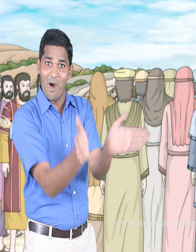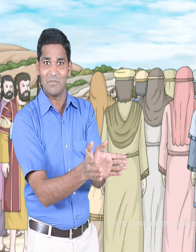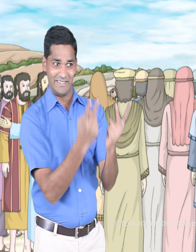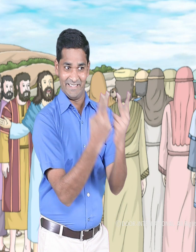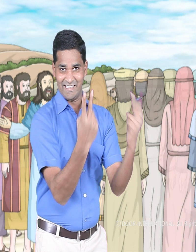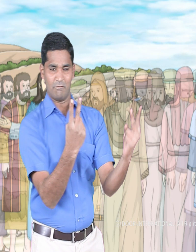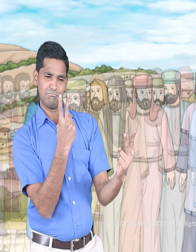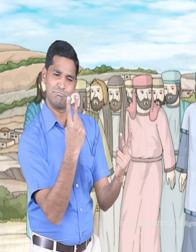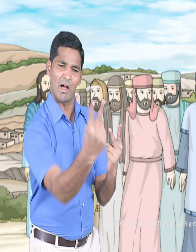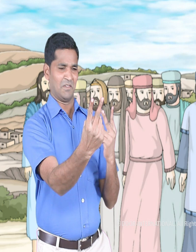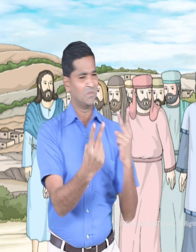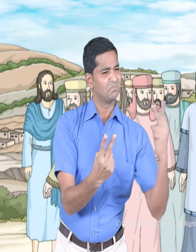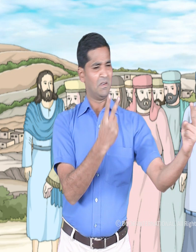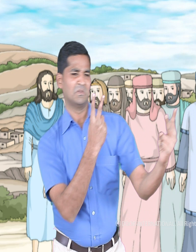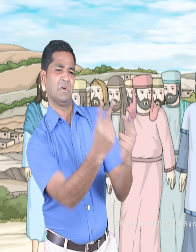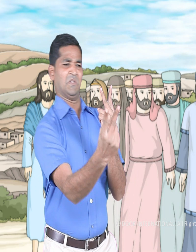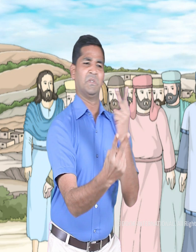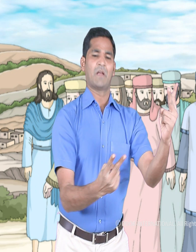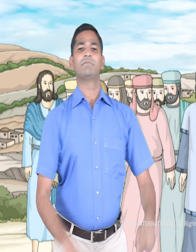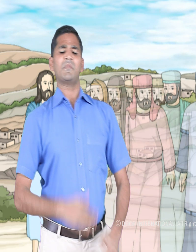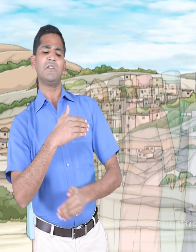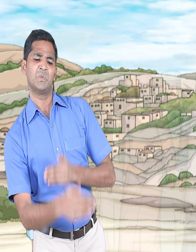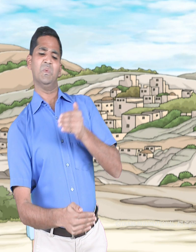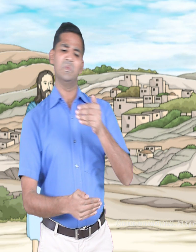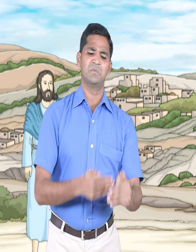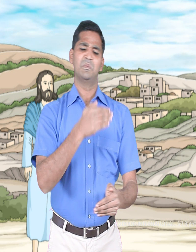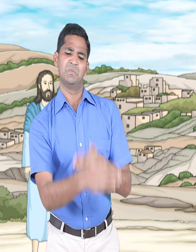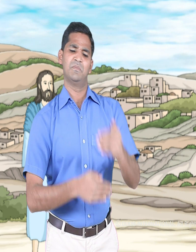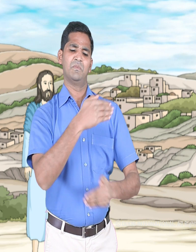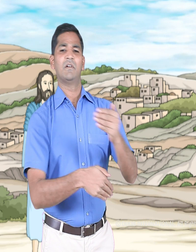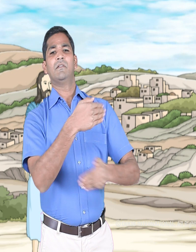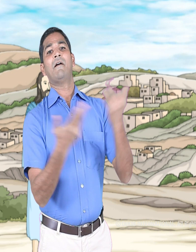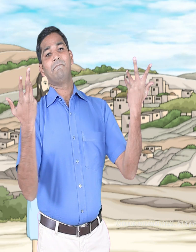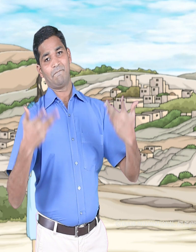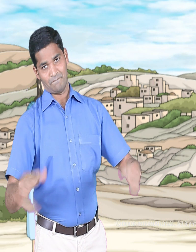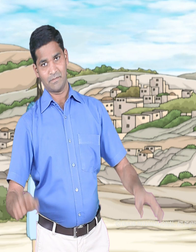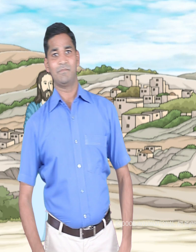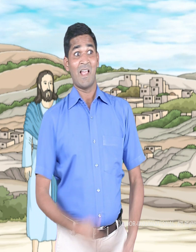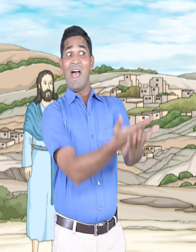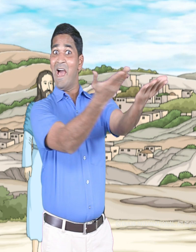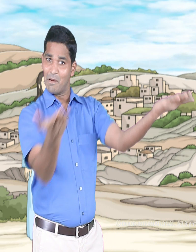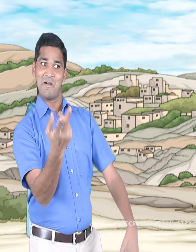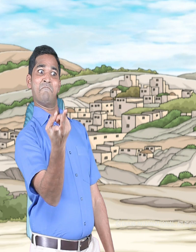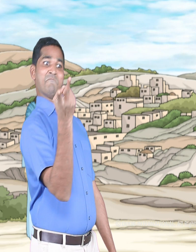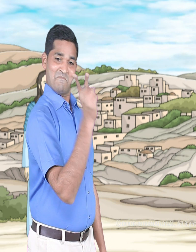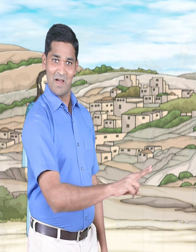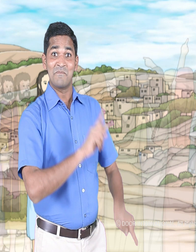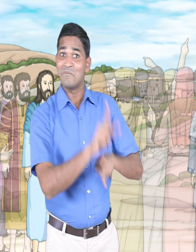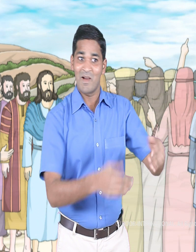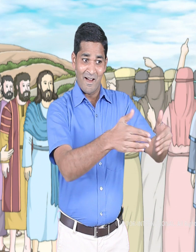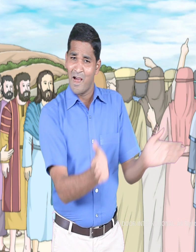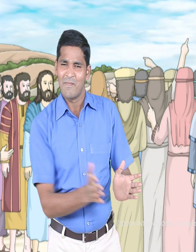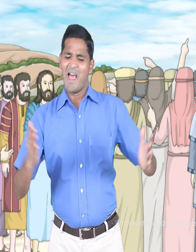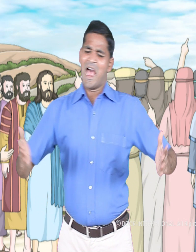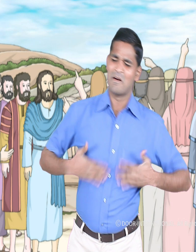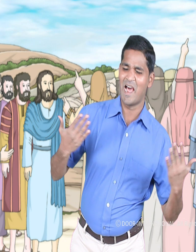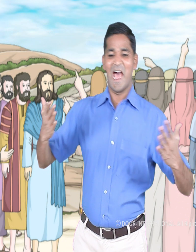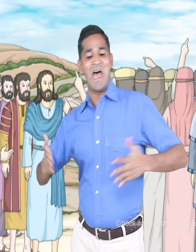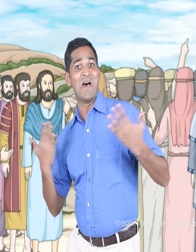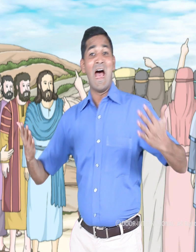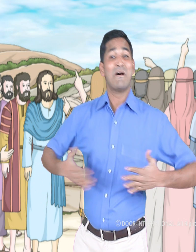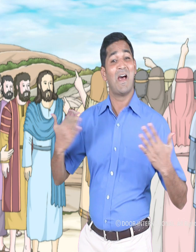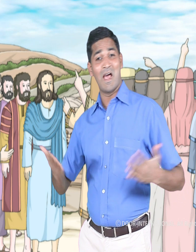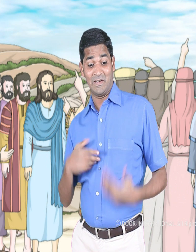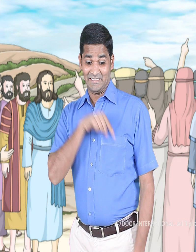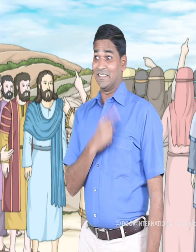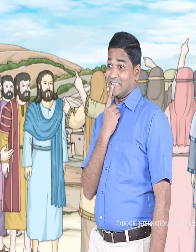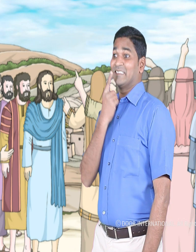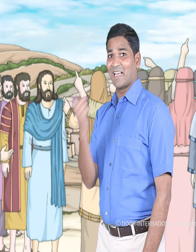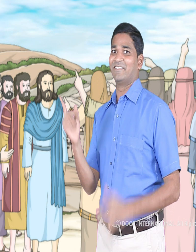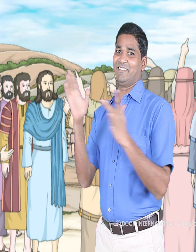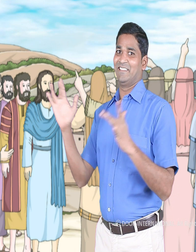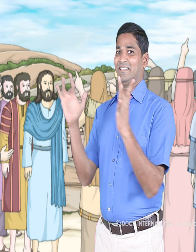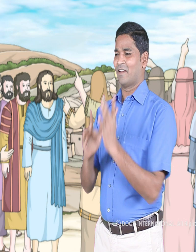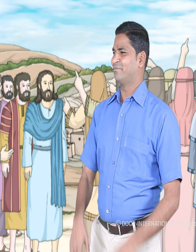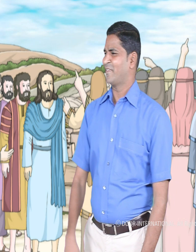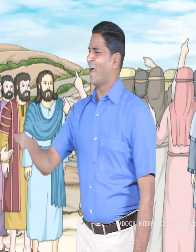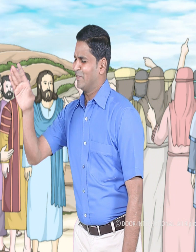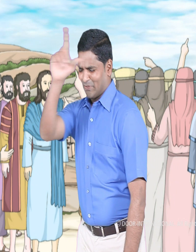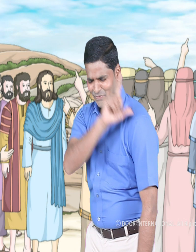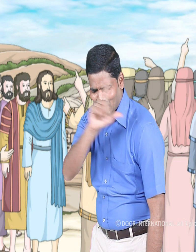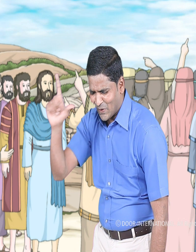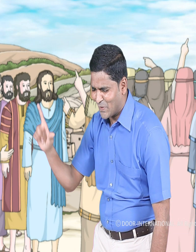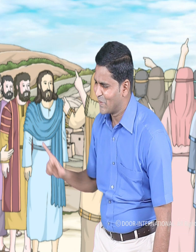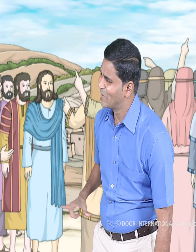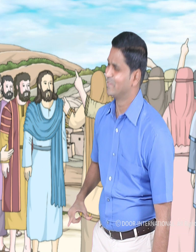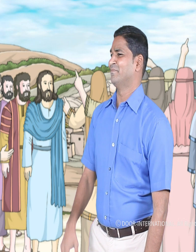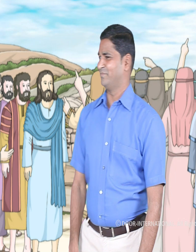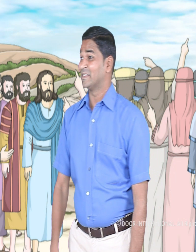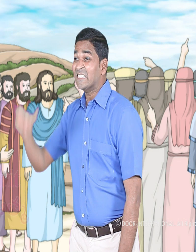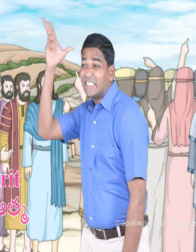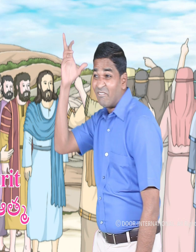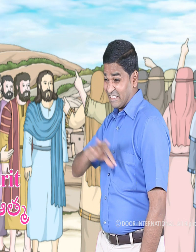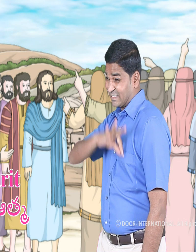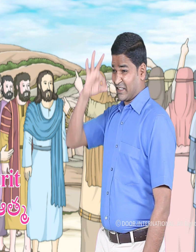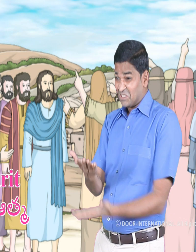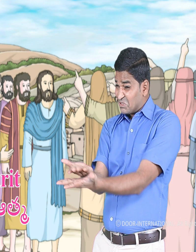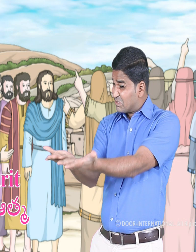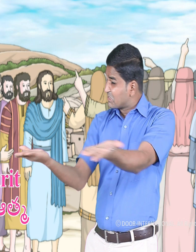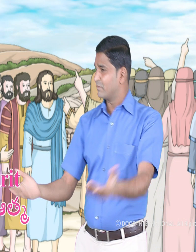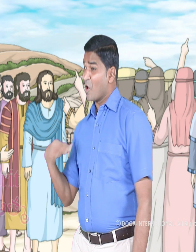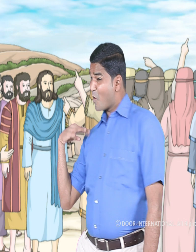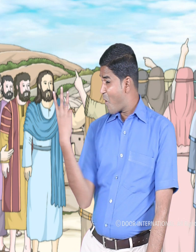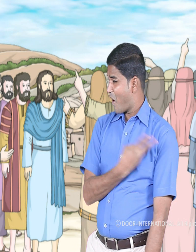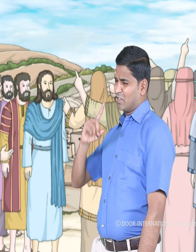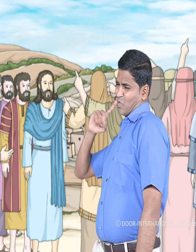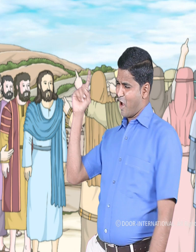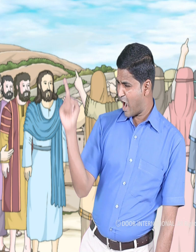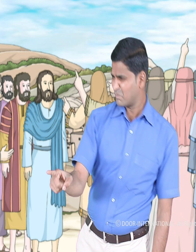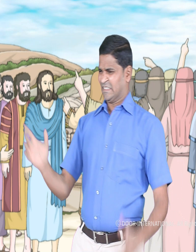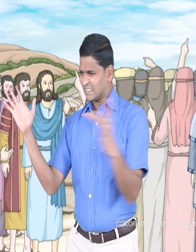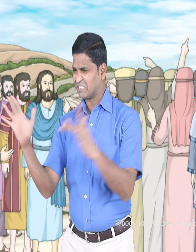The seventy-two returned with joy and said, “Lord, even the demons submit to us in Your name.”